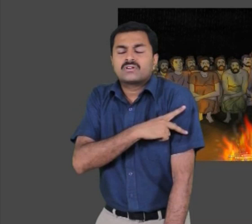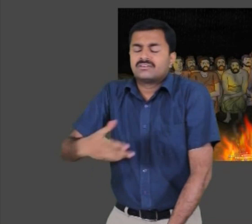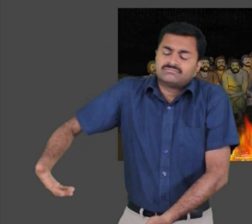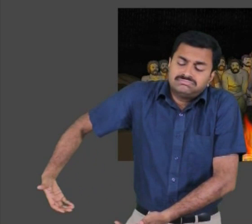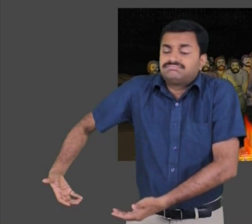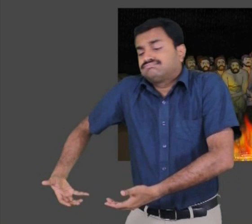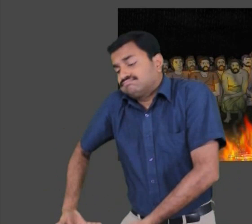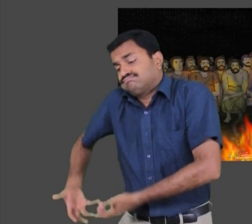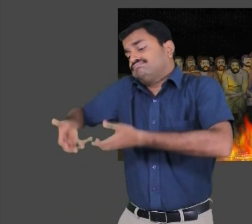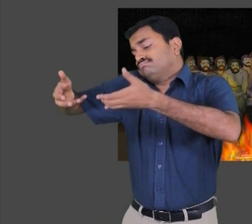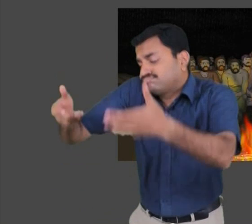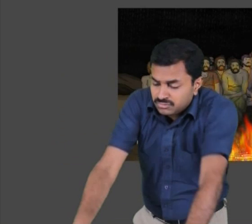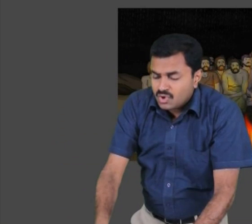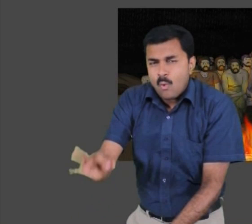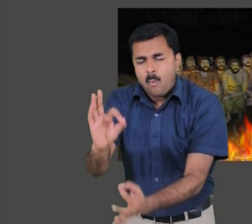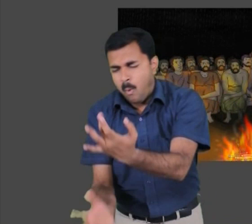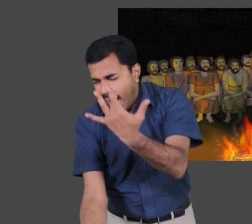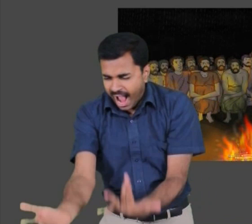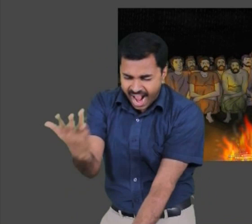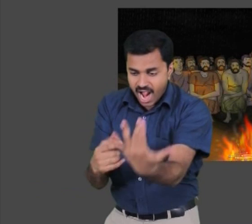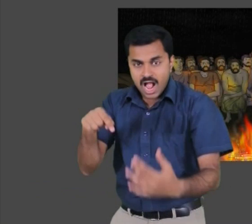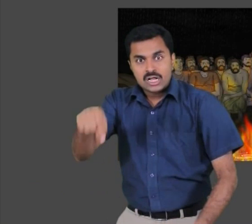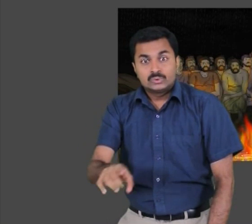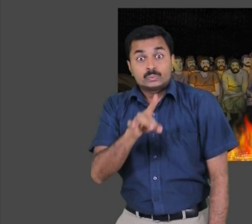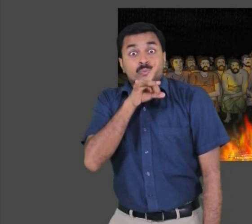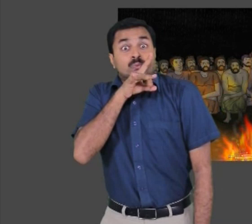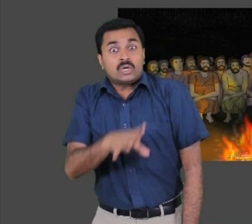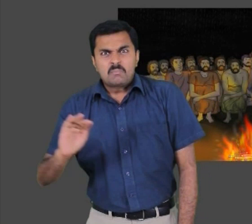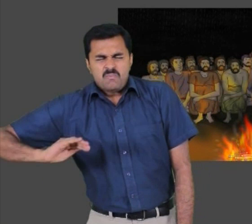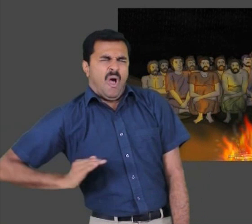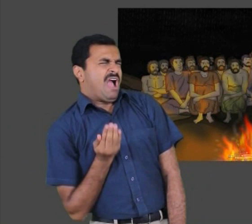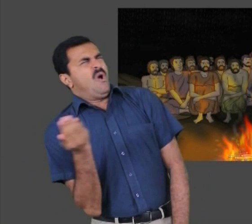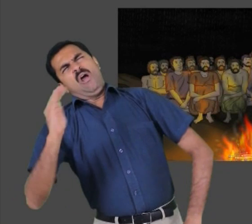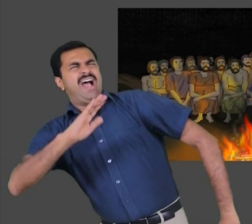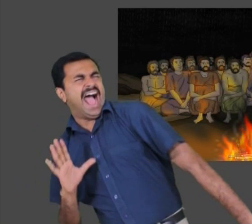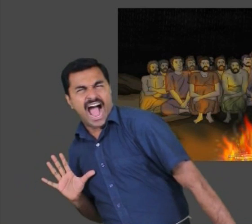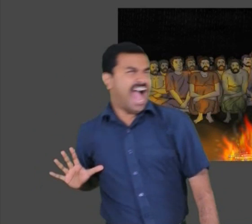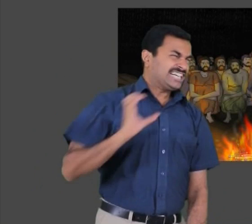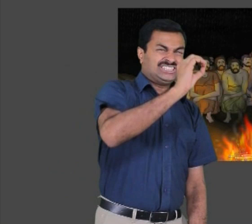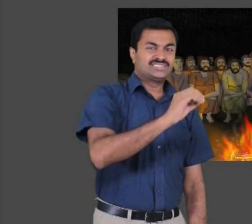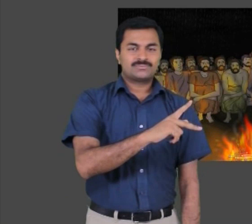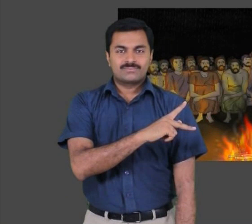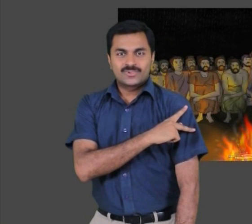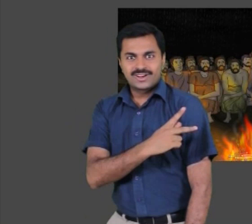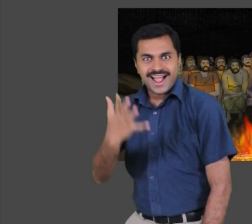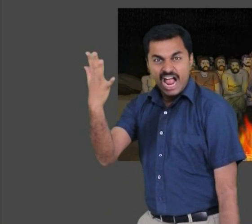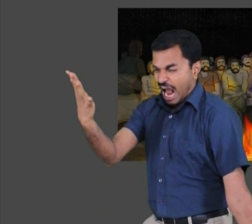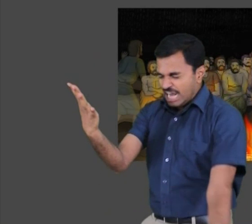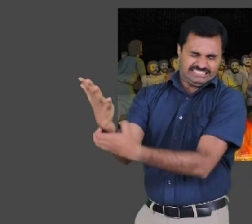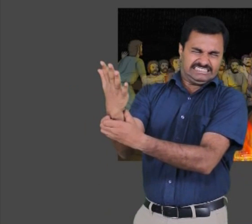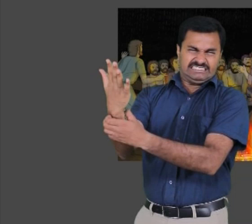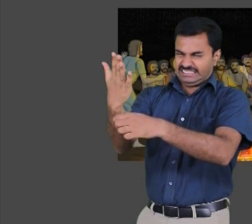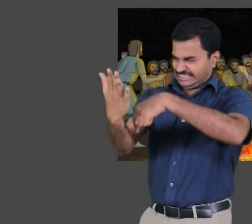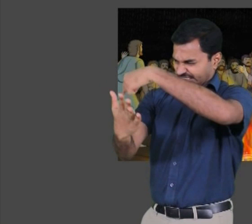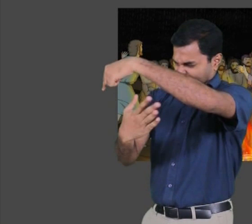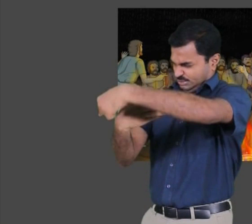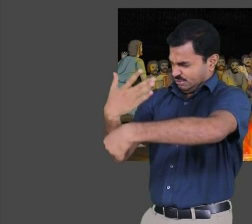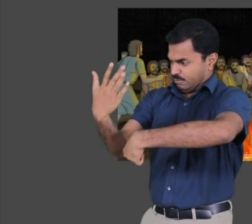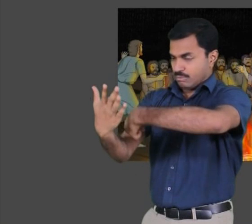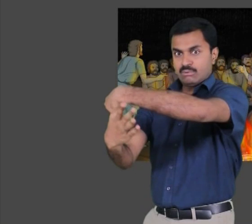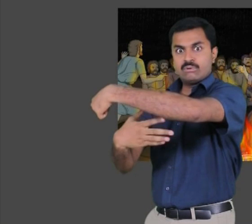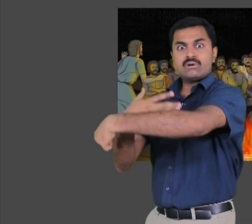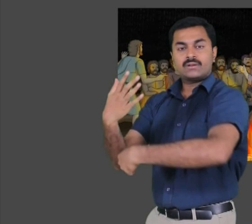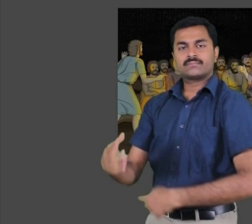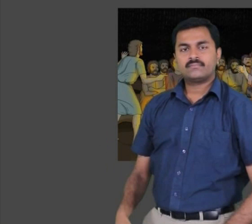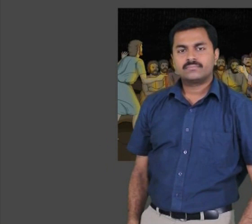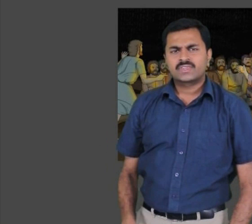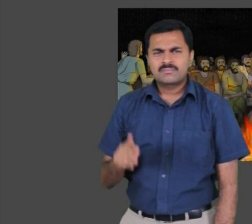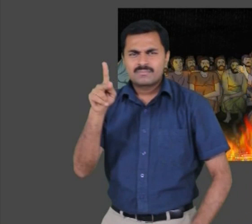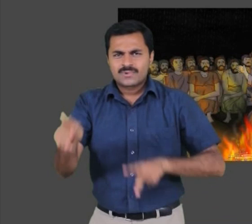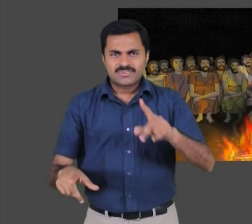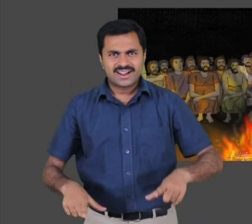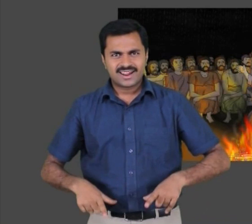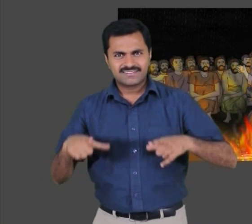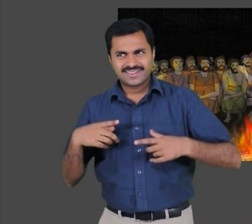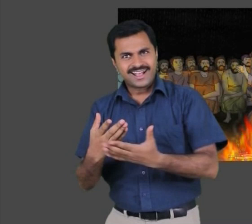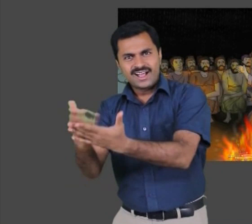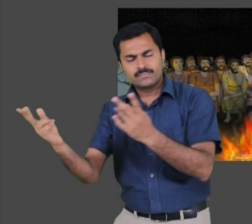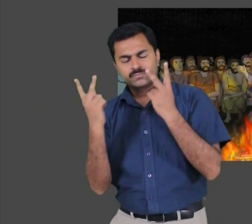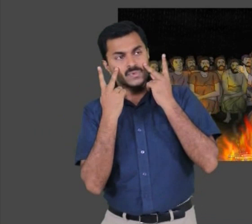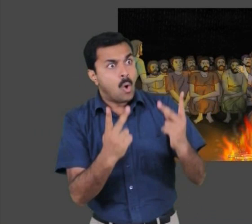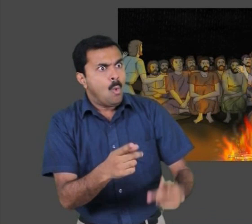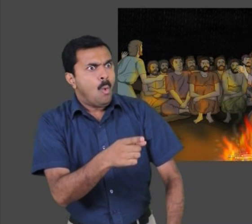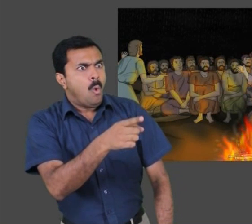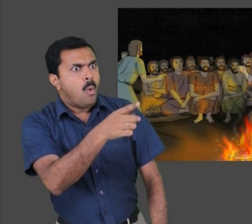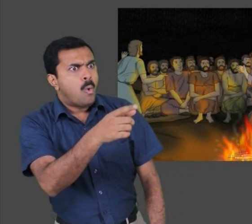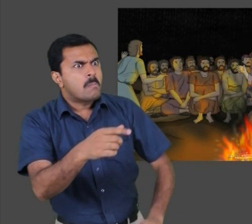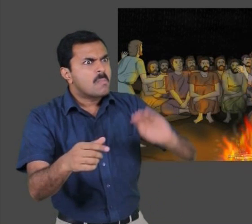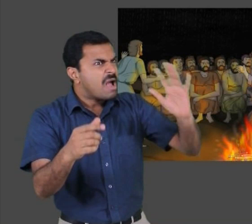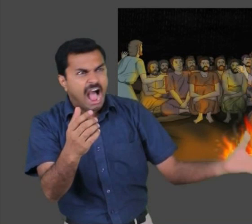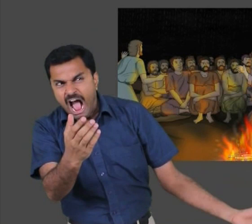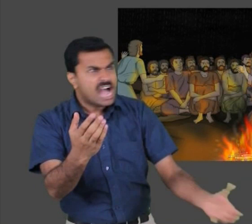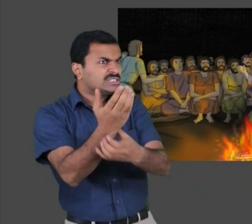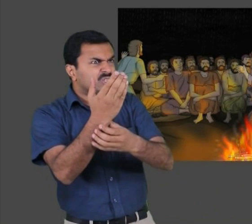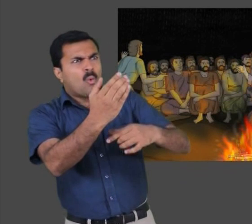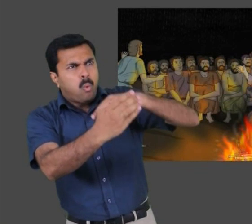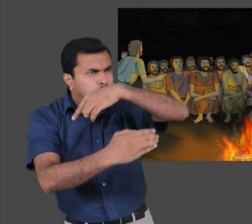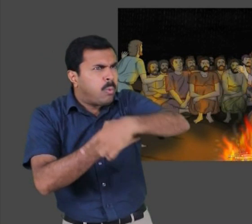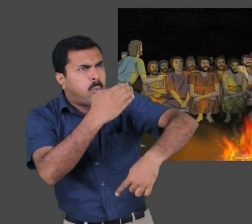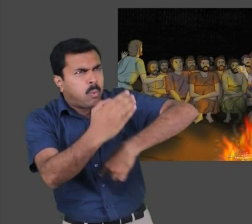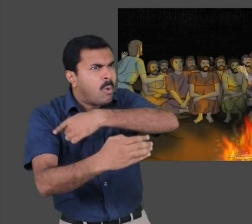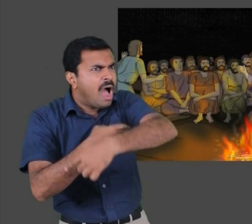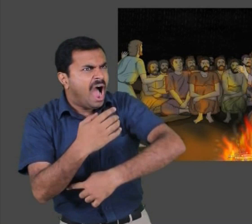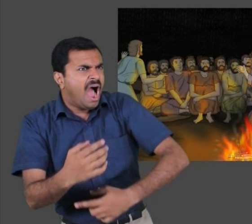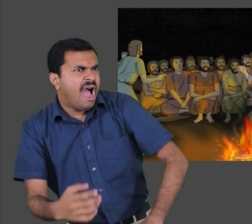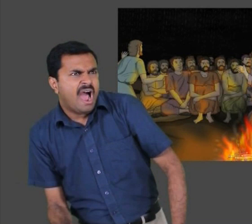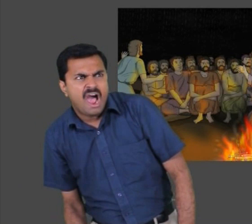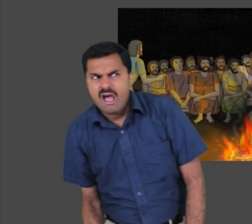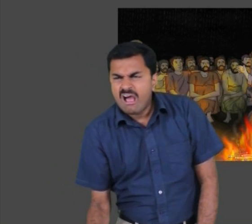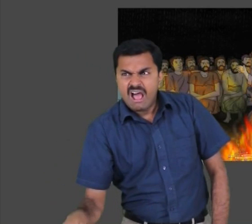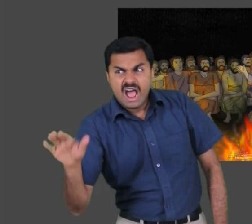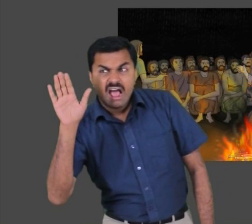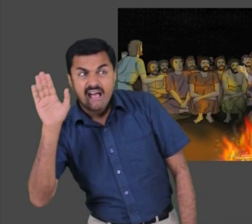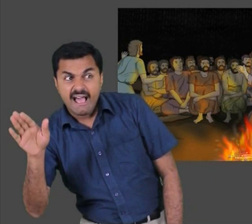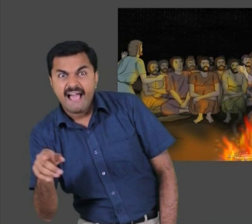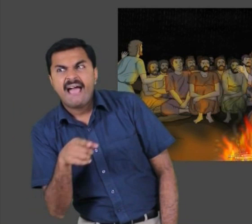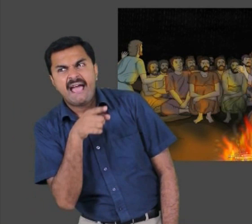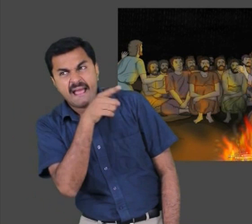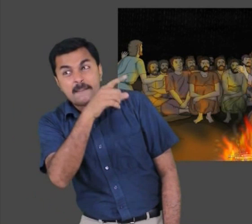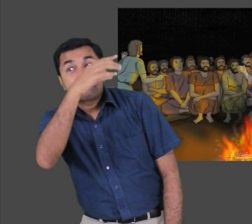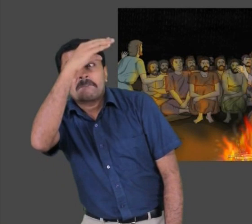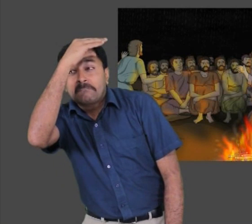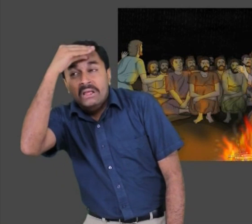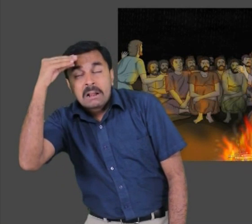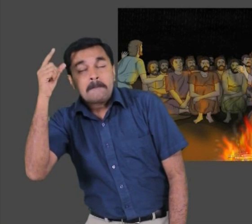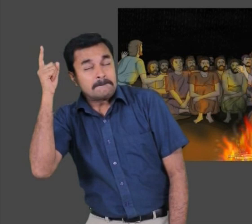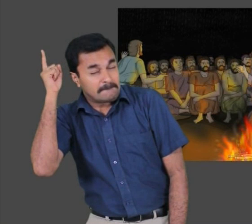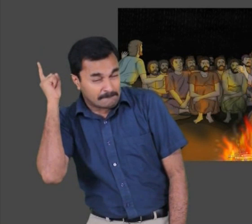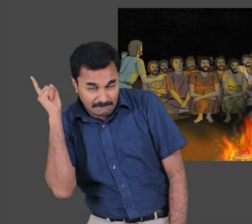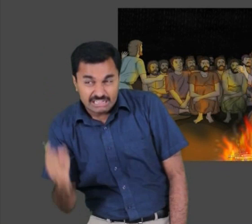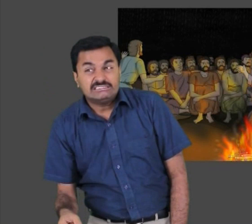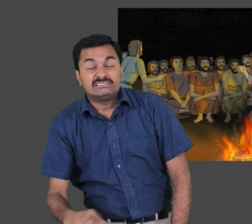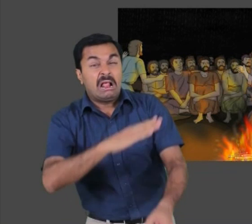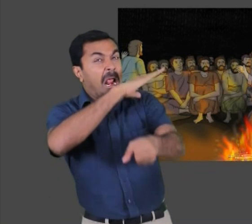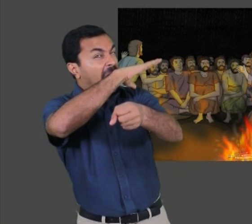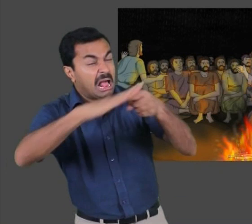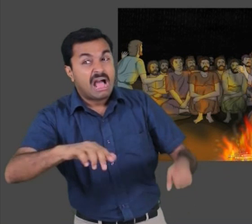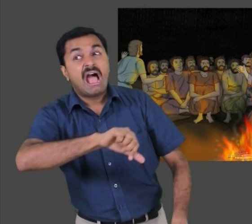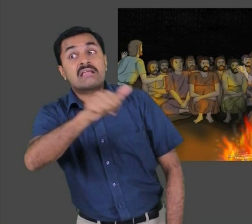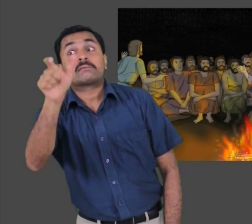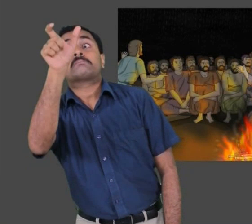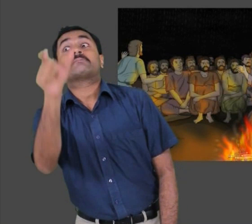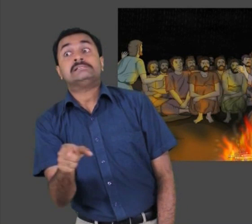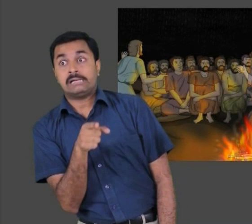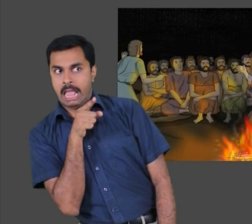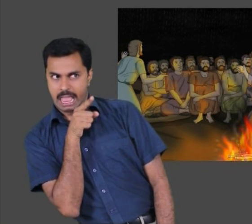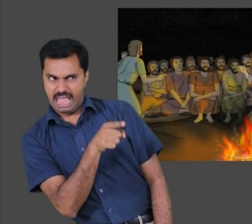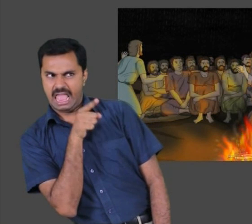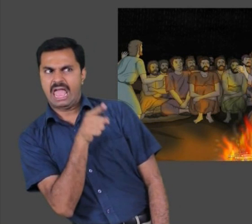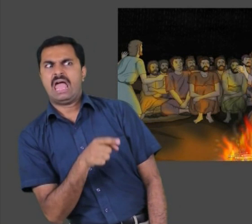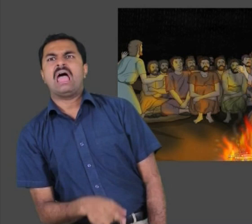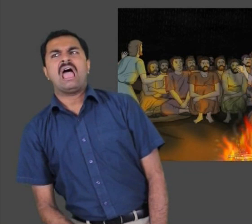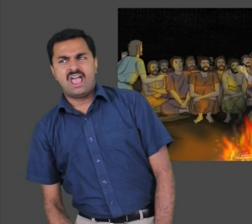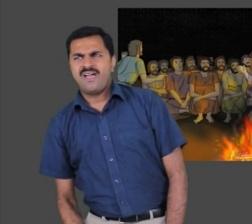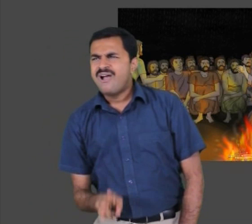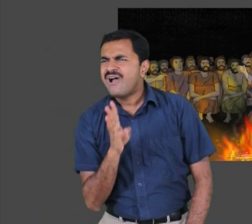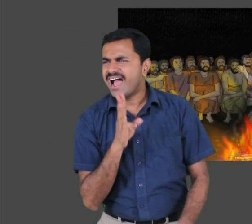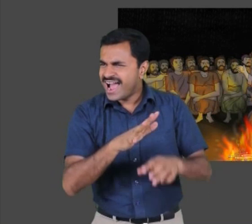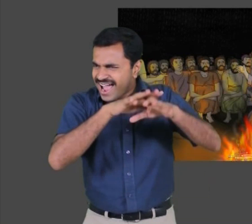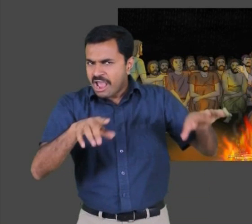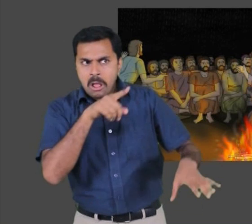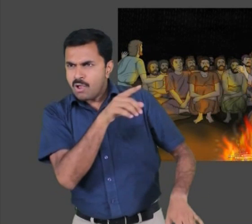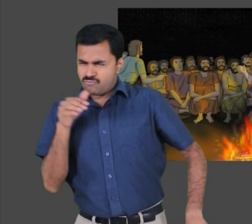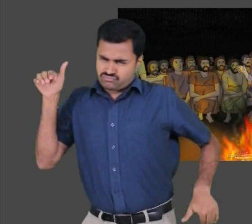Paul gathered a bundle of sticks, and as he laid them on the fire, a viper, driven out by the heat, fastened itself to his hand.